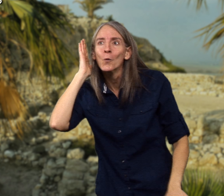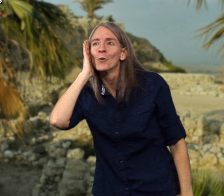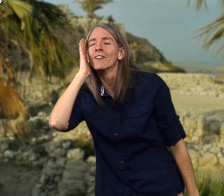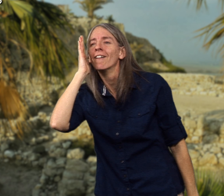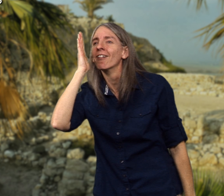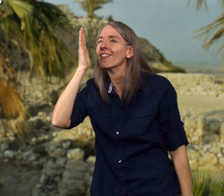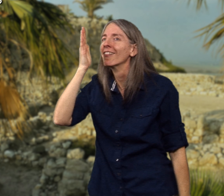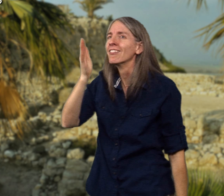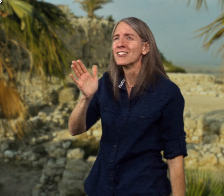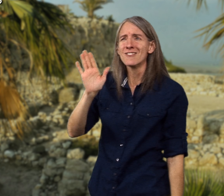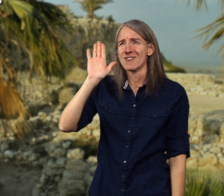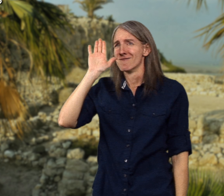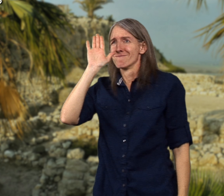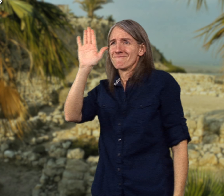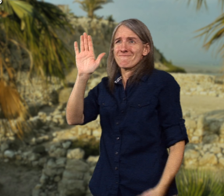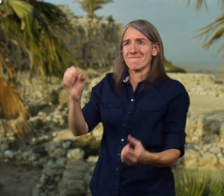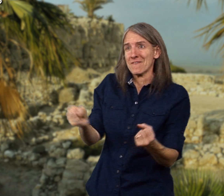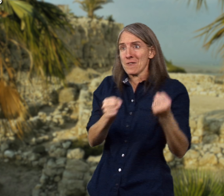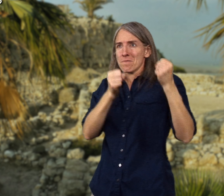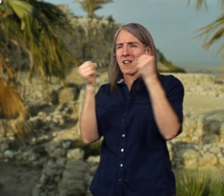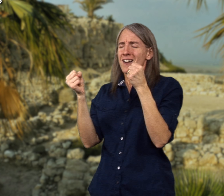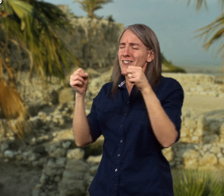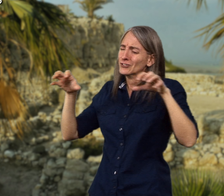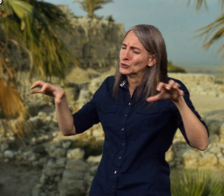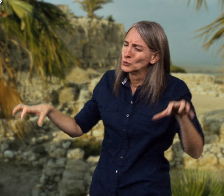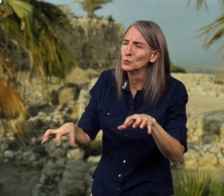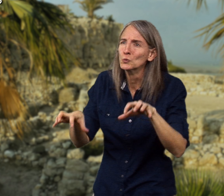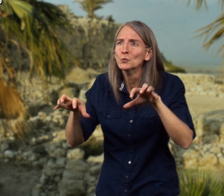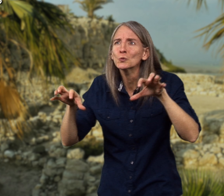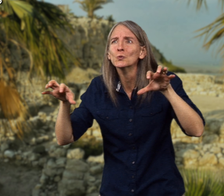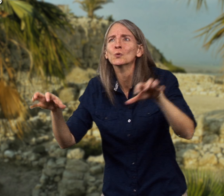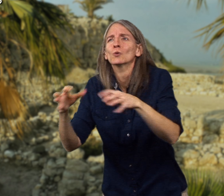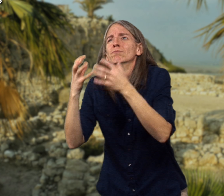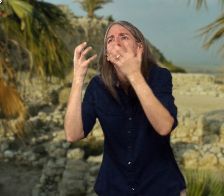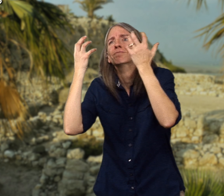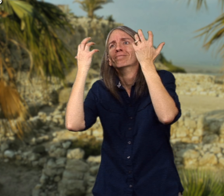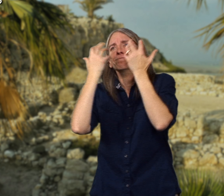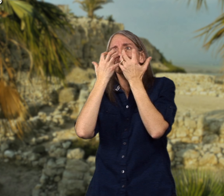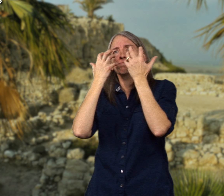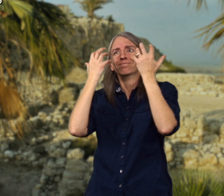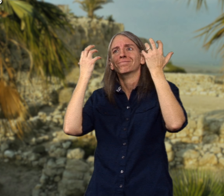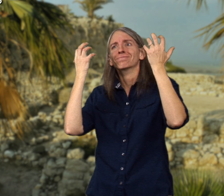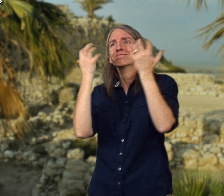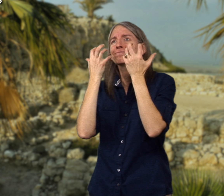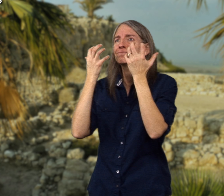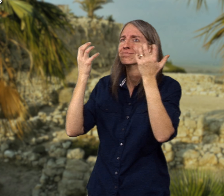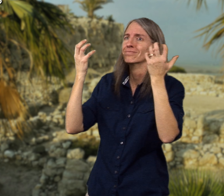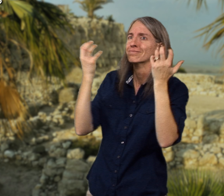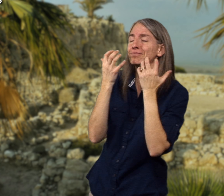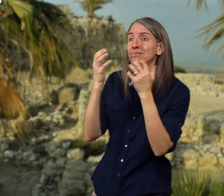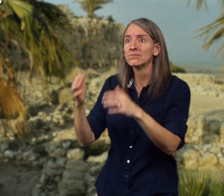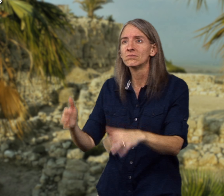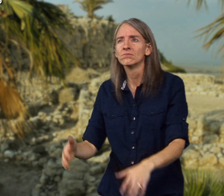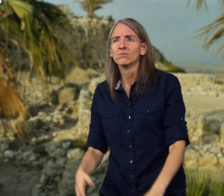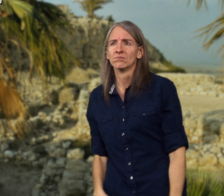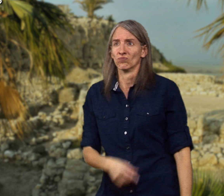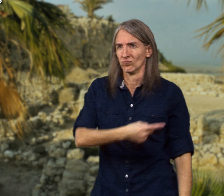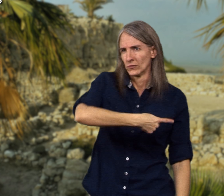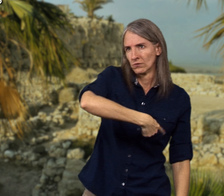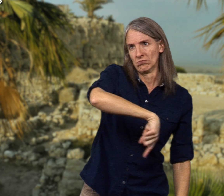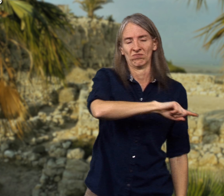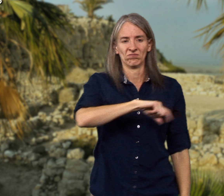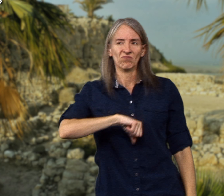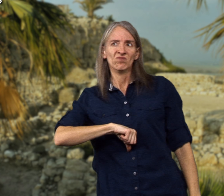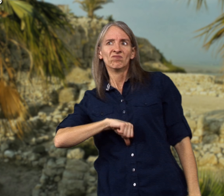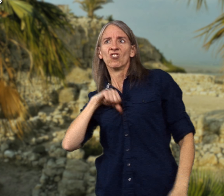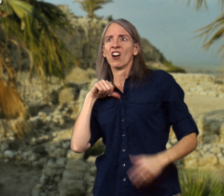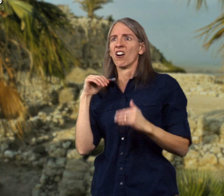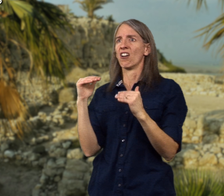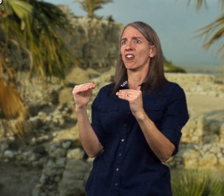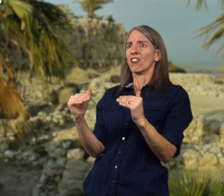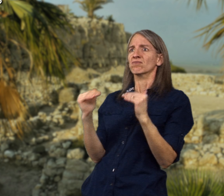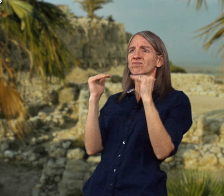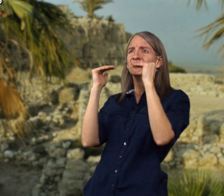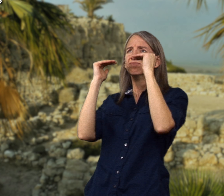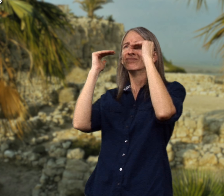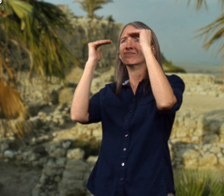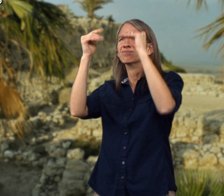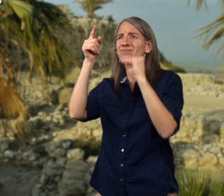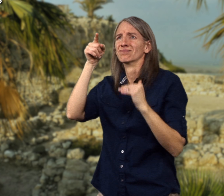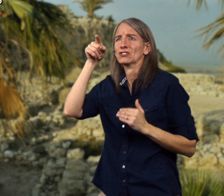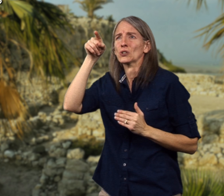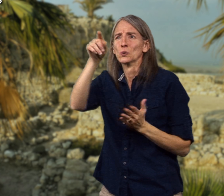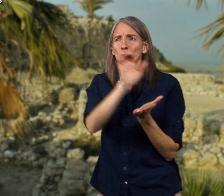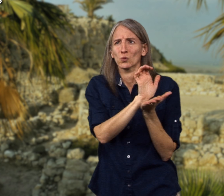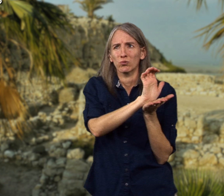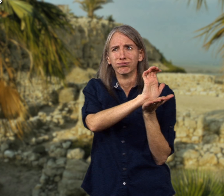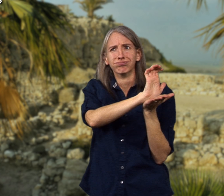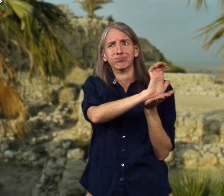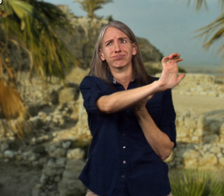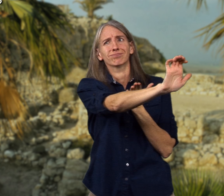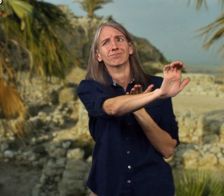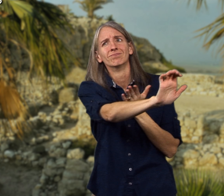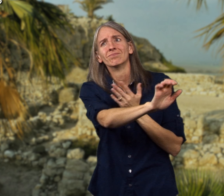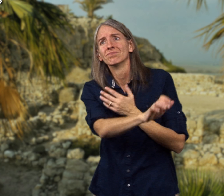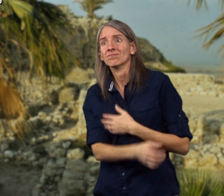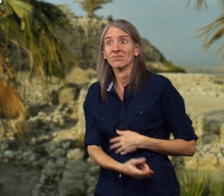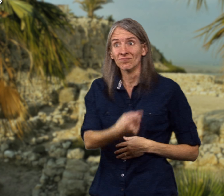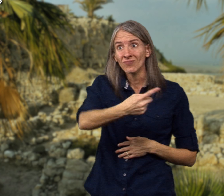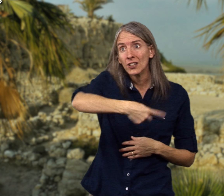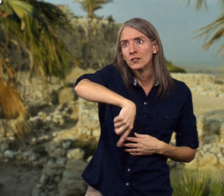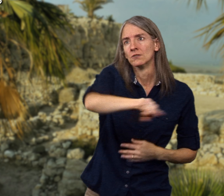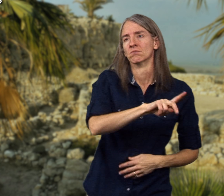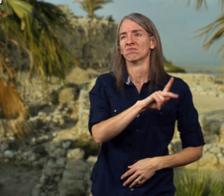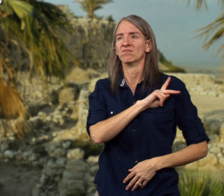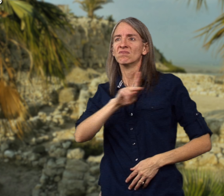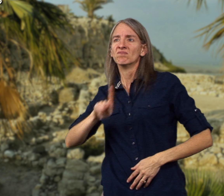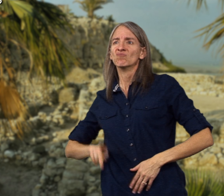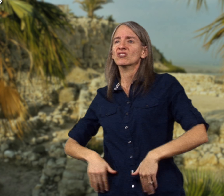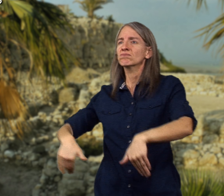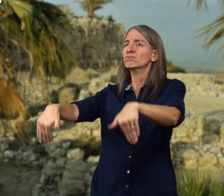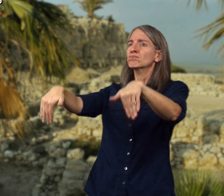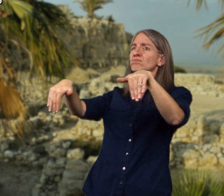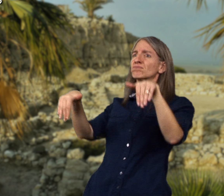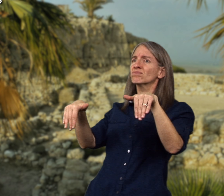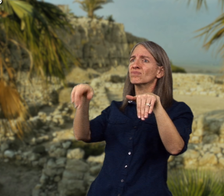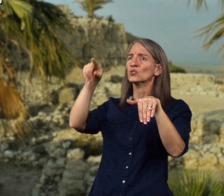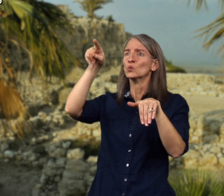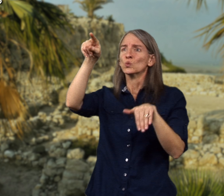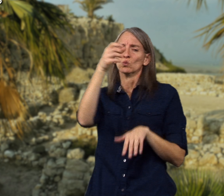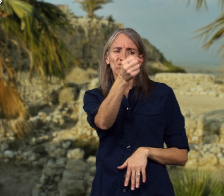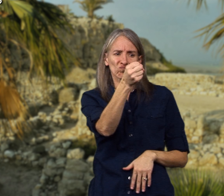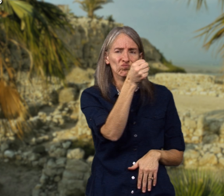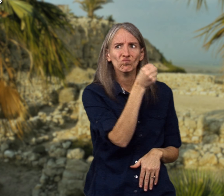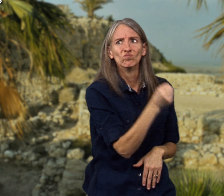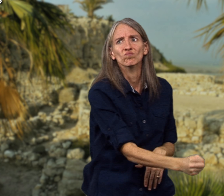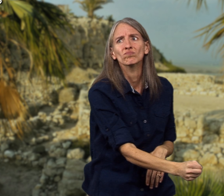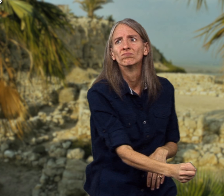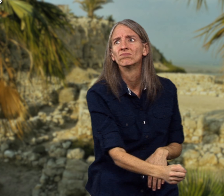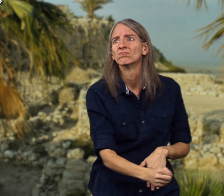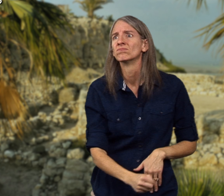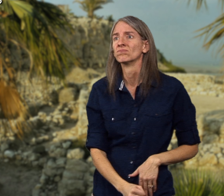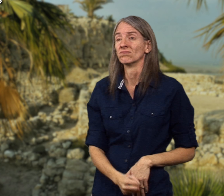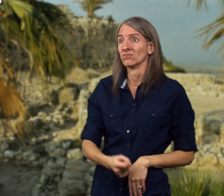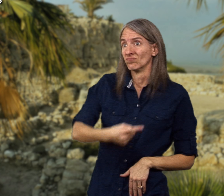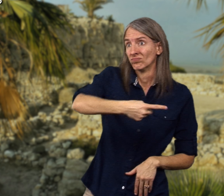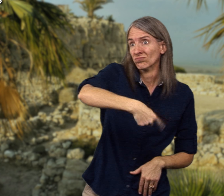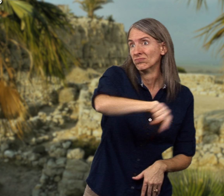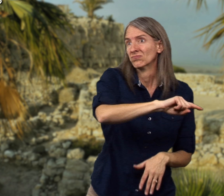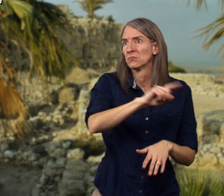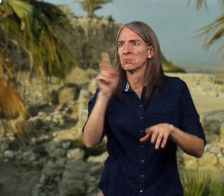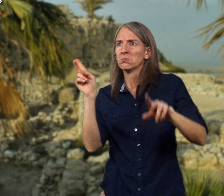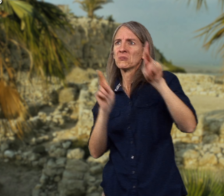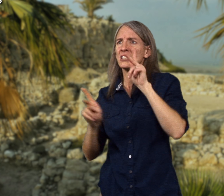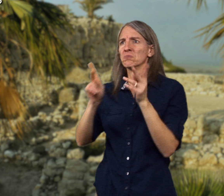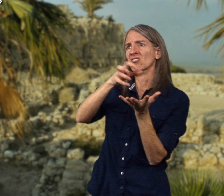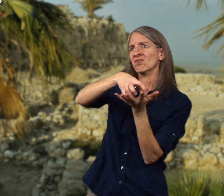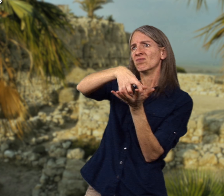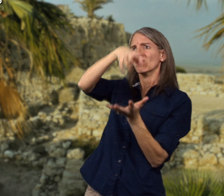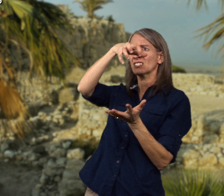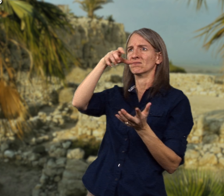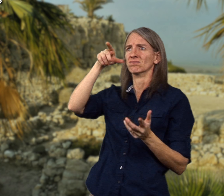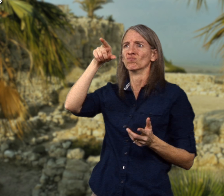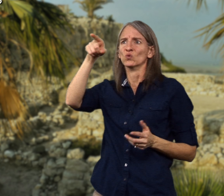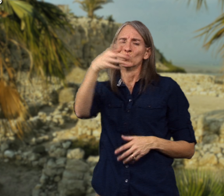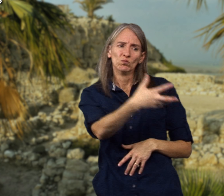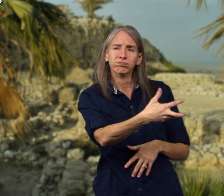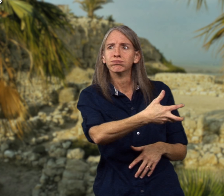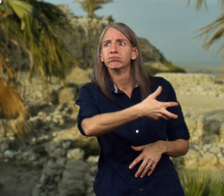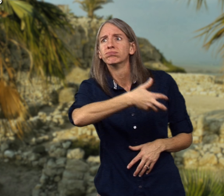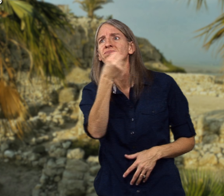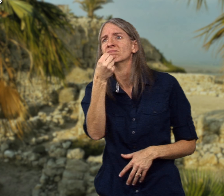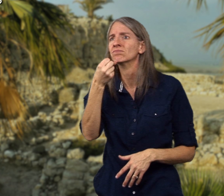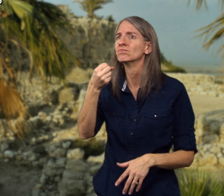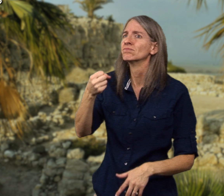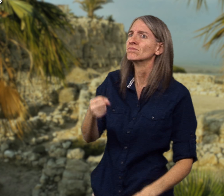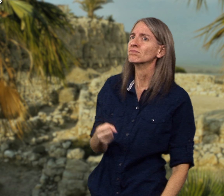He has filled the hungry with good things, but has sent the rich away empty.